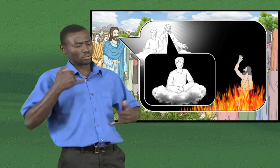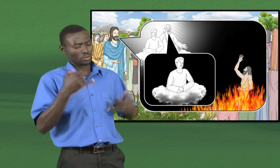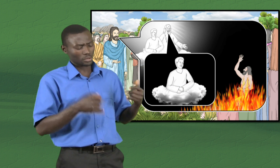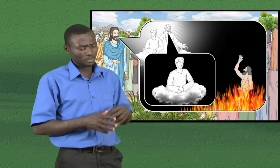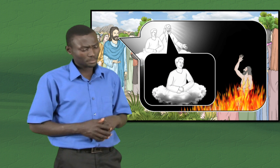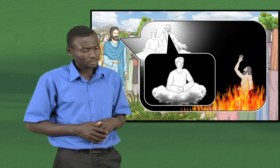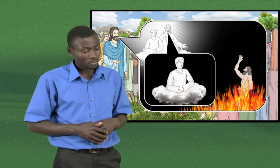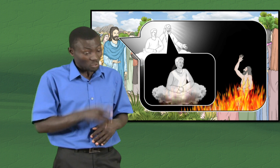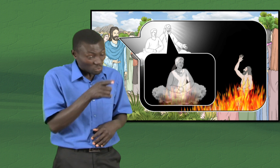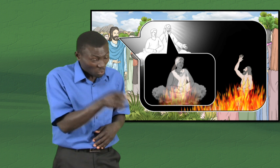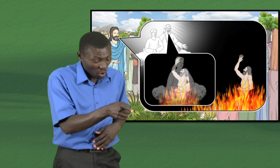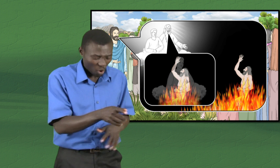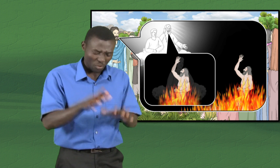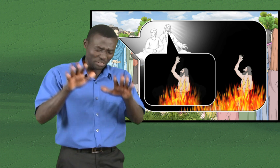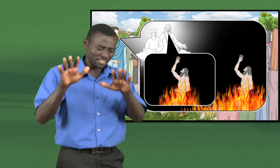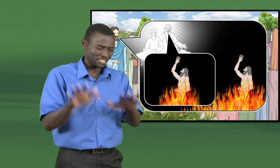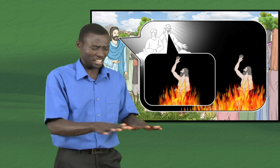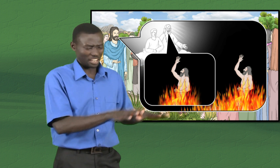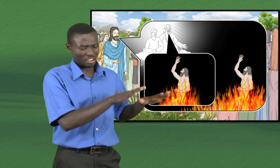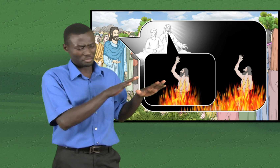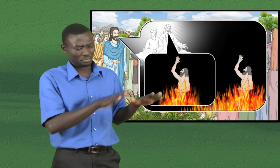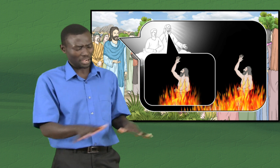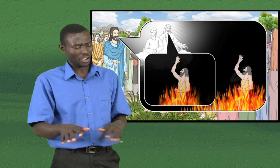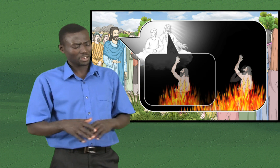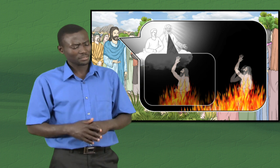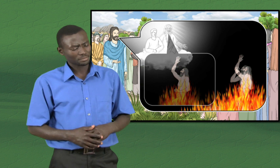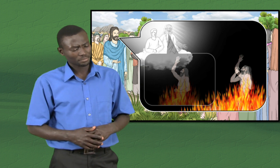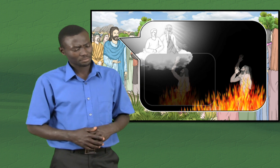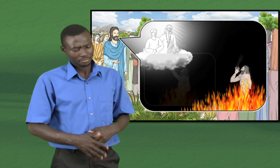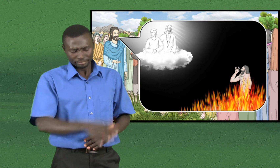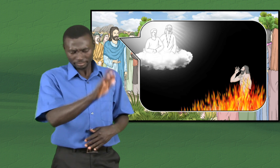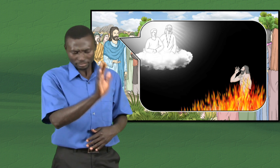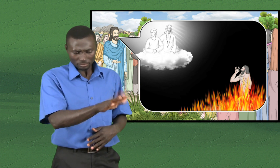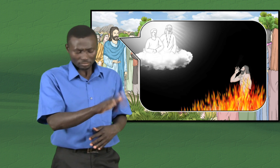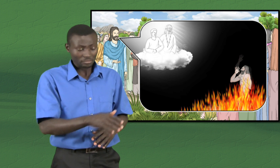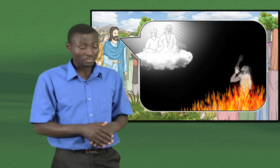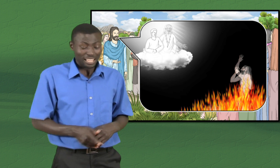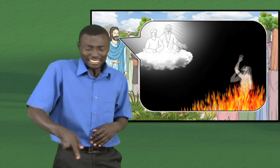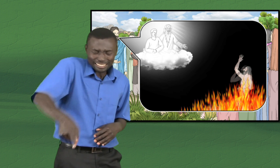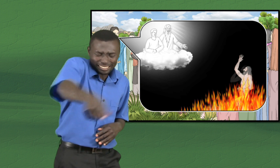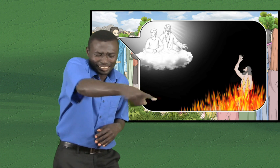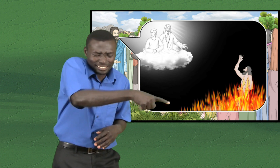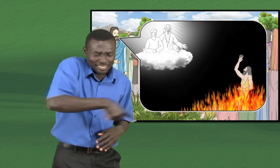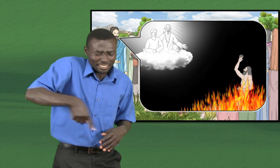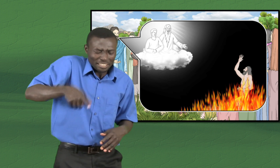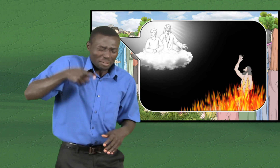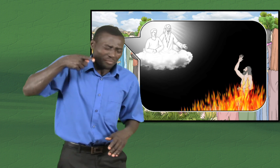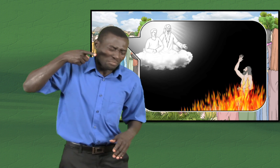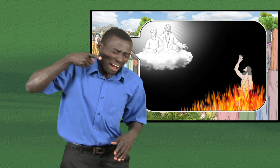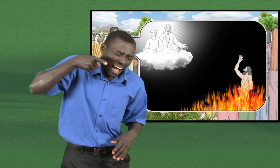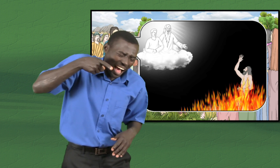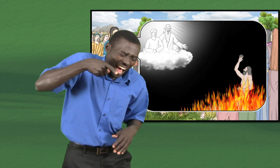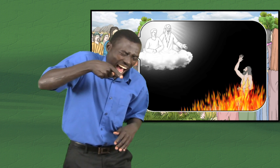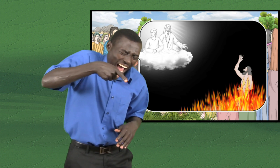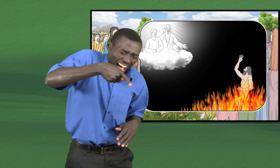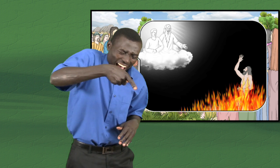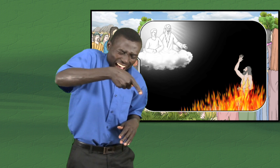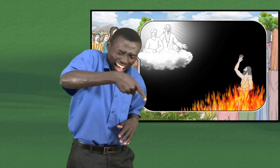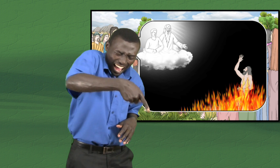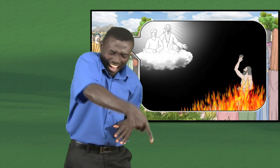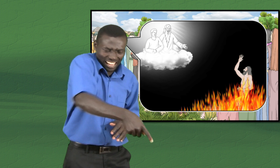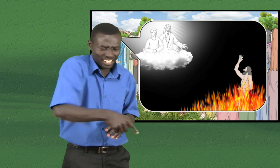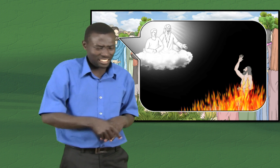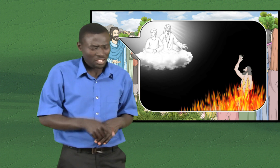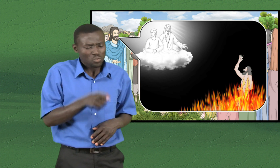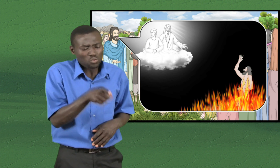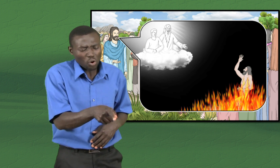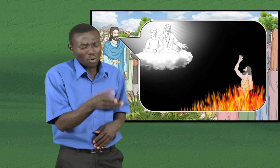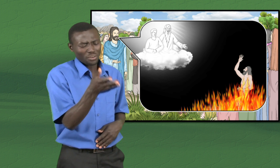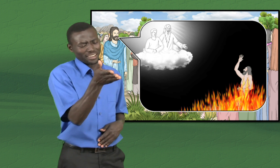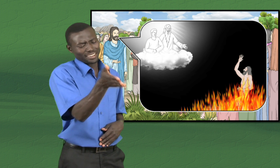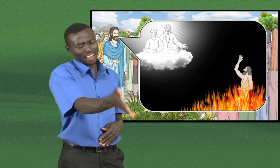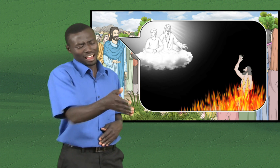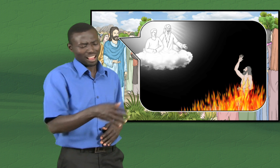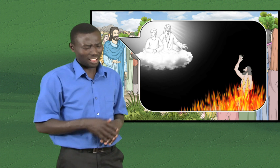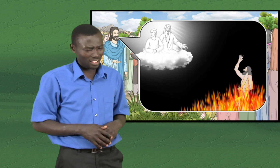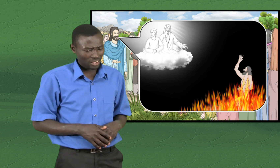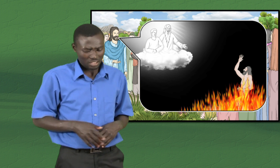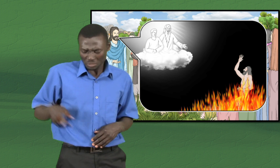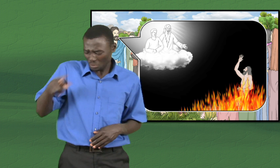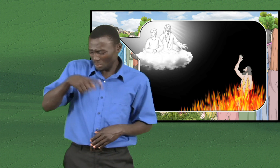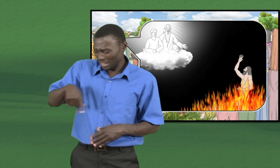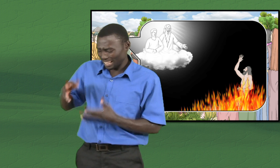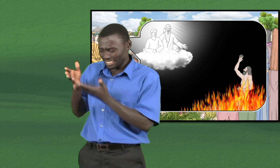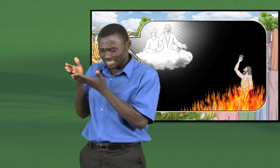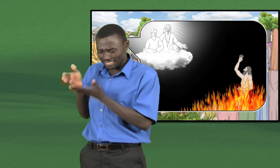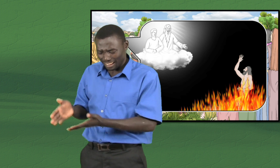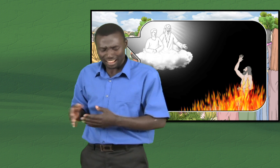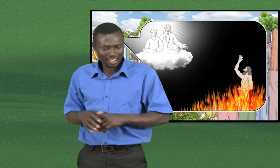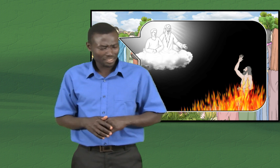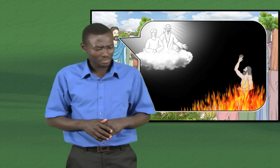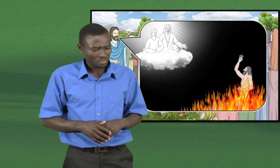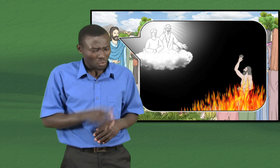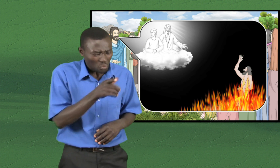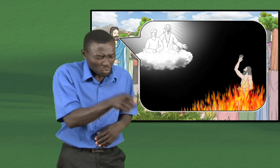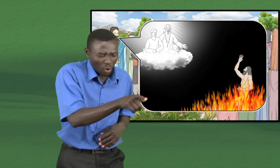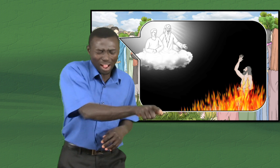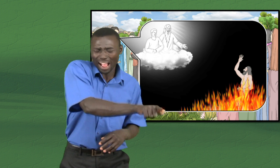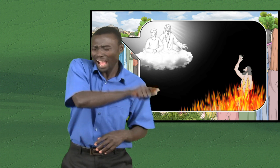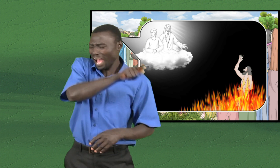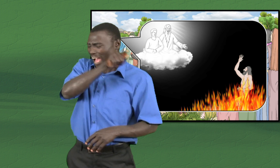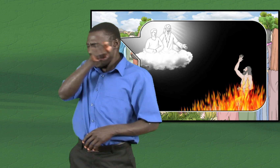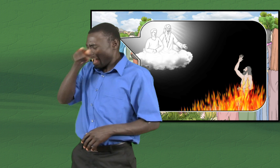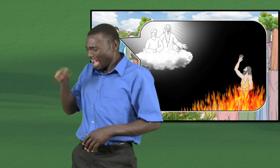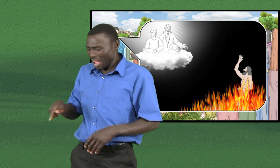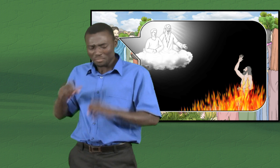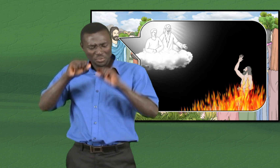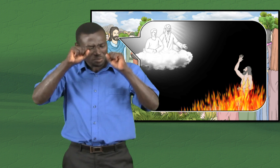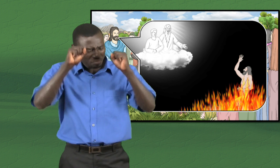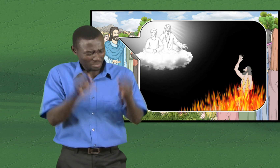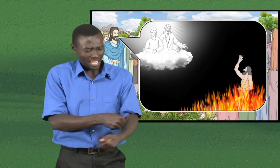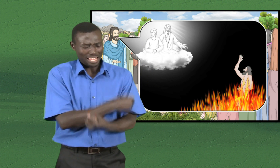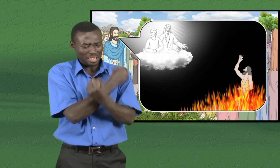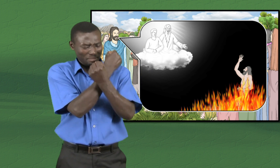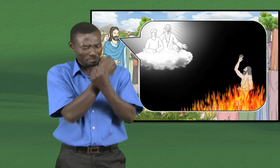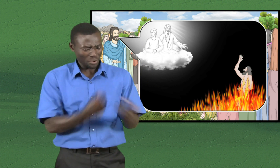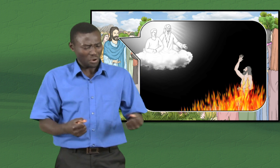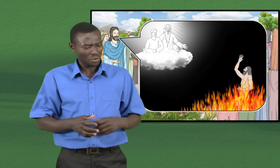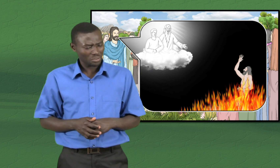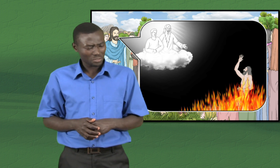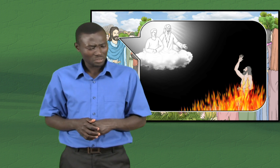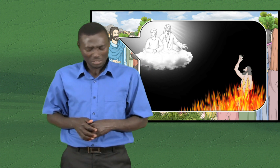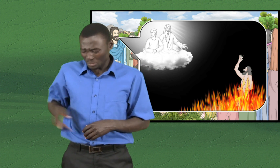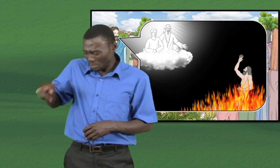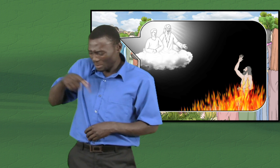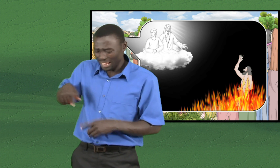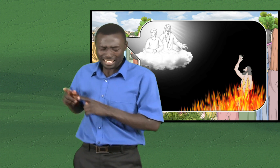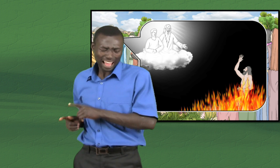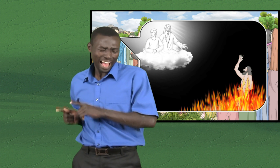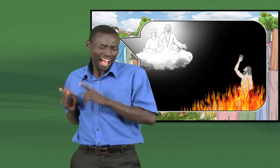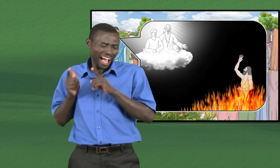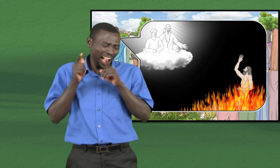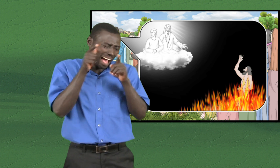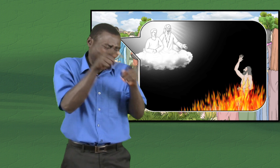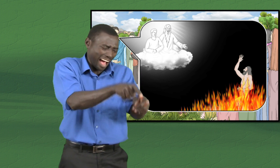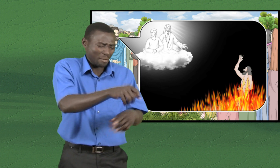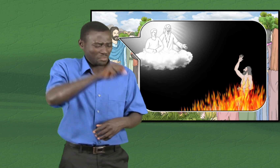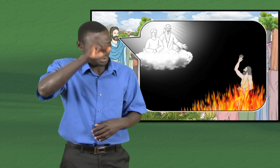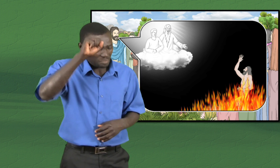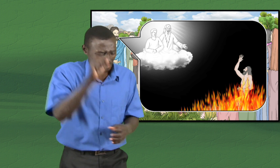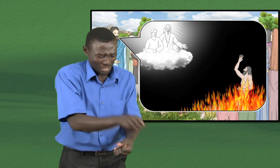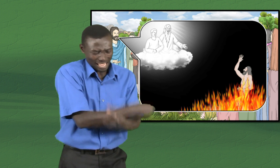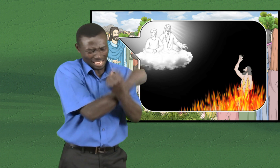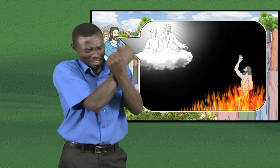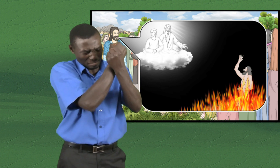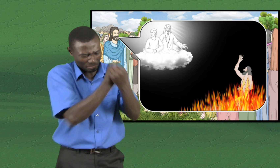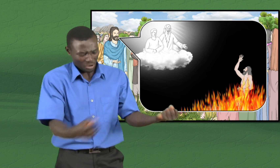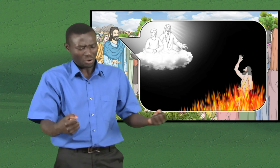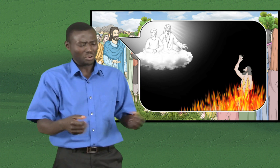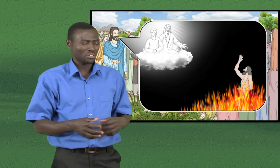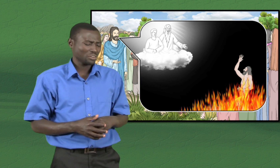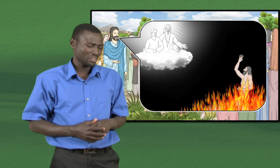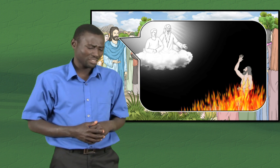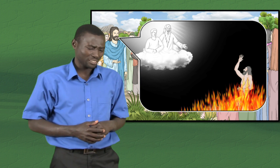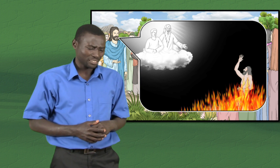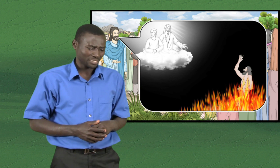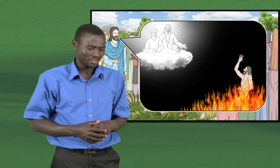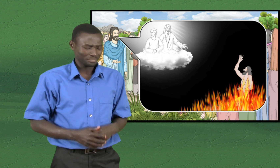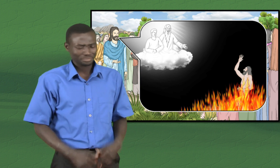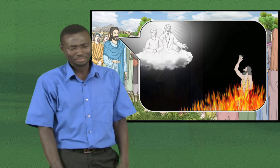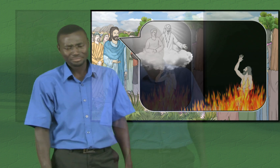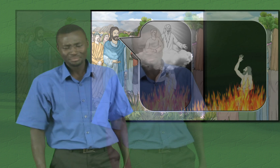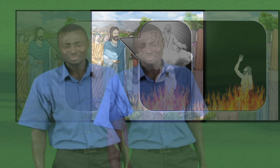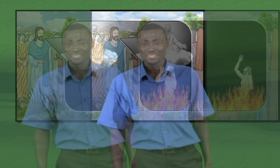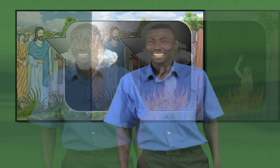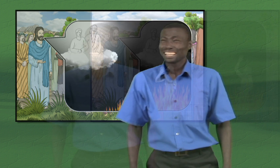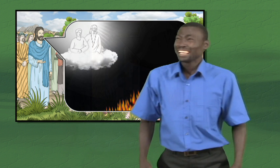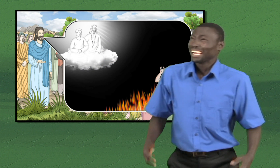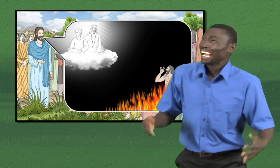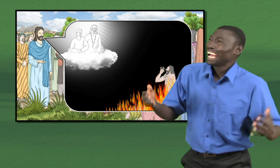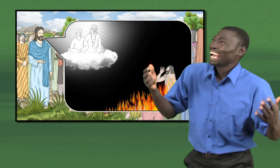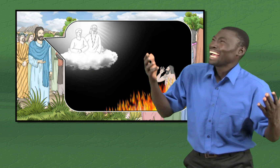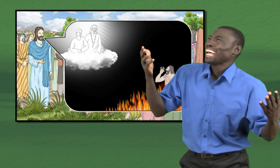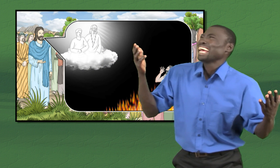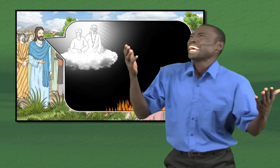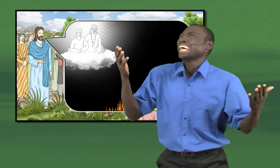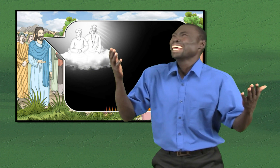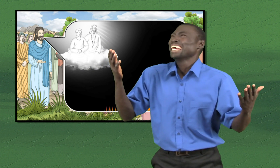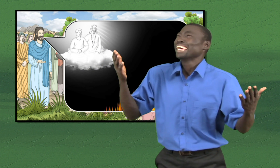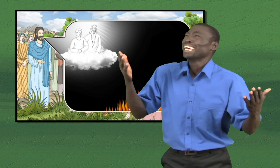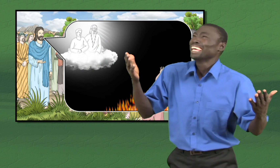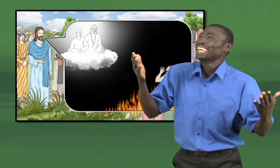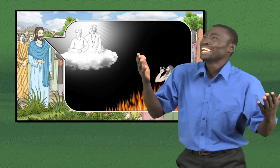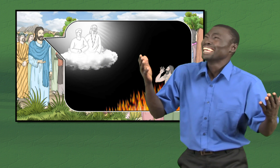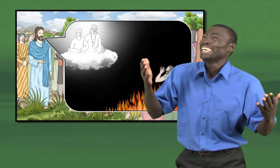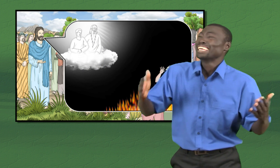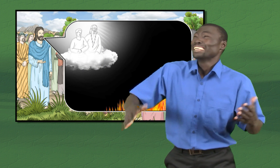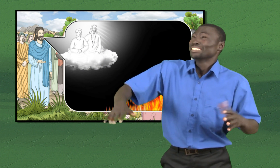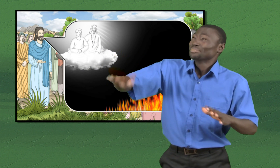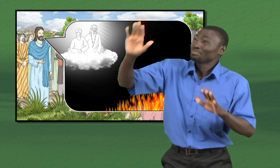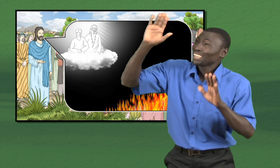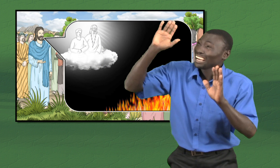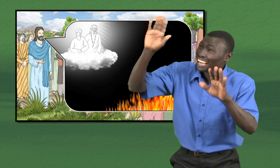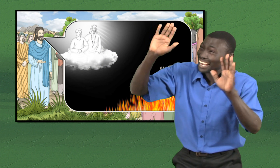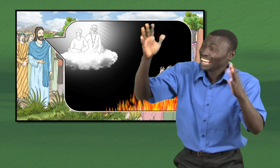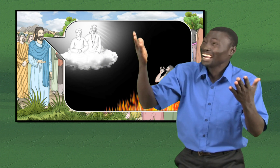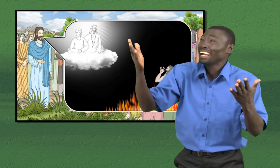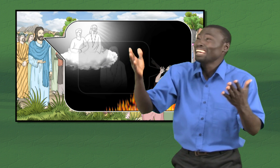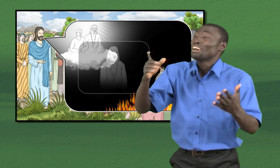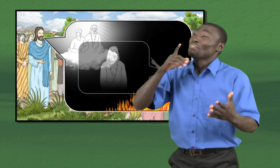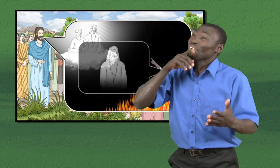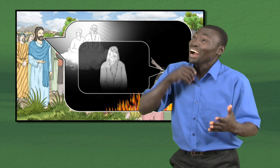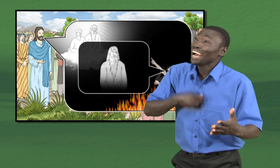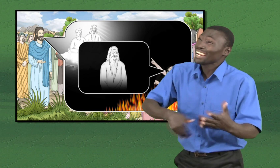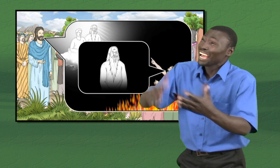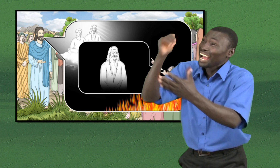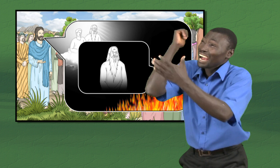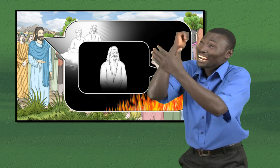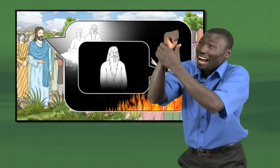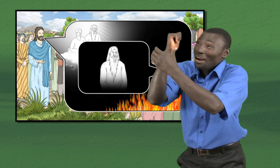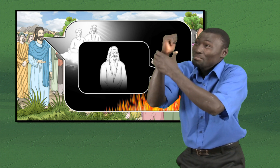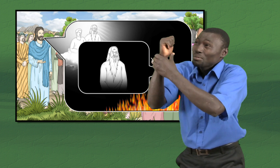And besides all this, a great chasm has been fixed between us and you, so that even those who wish cannot cross from here to you, nor can anyone cross from there to us.’